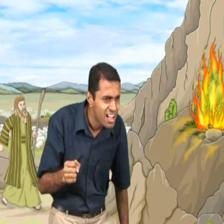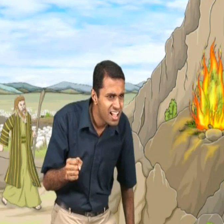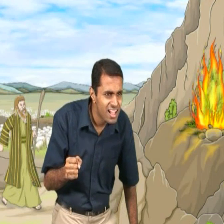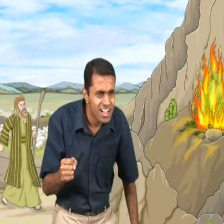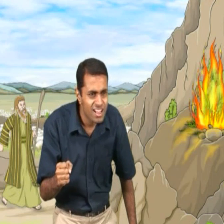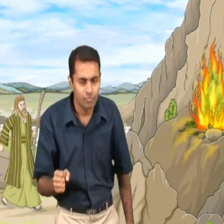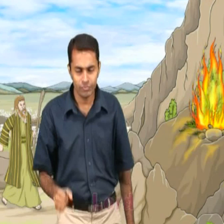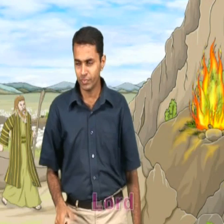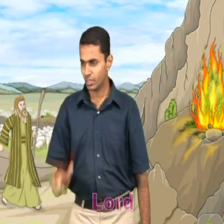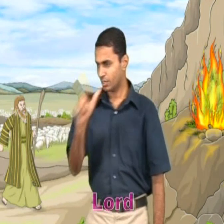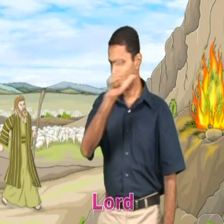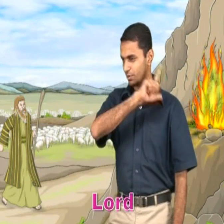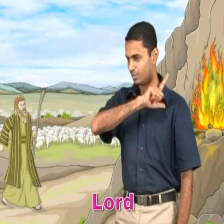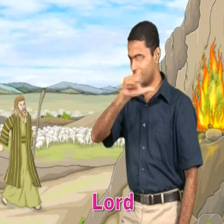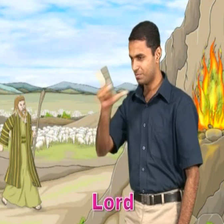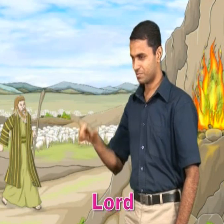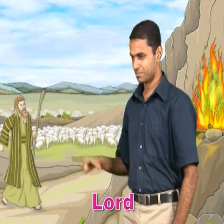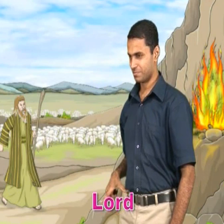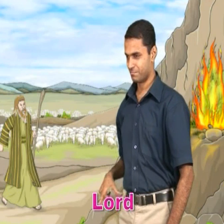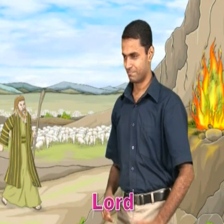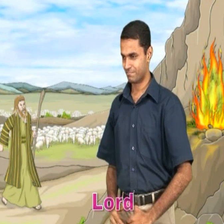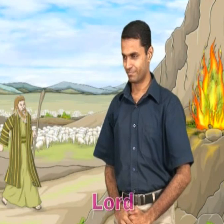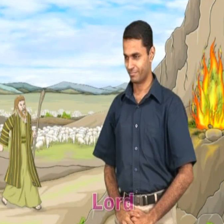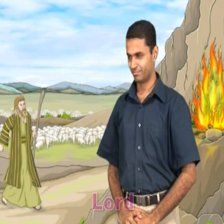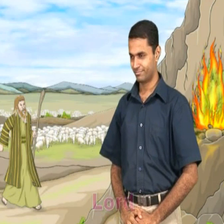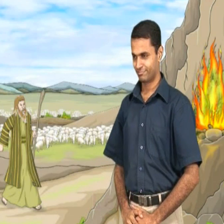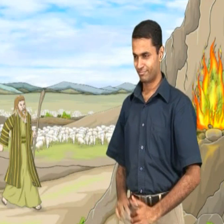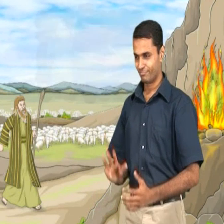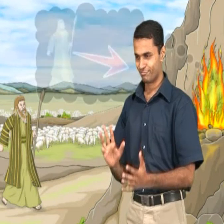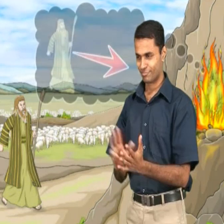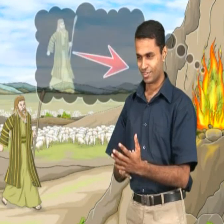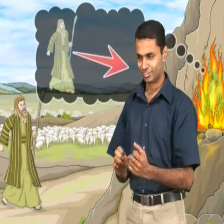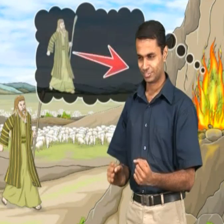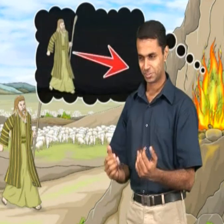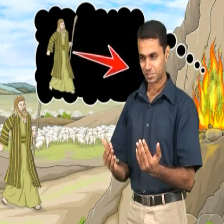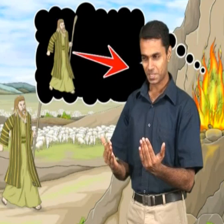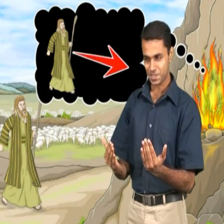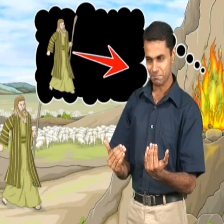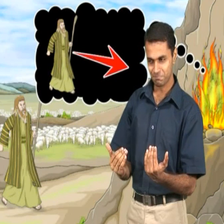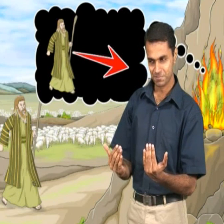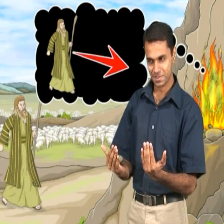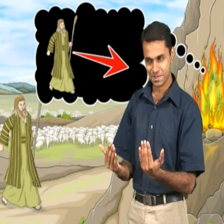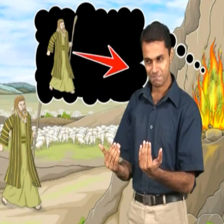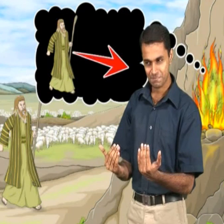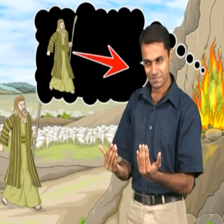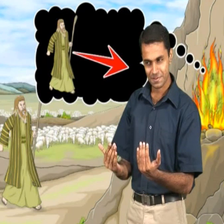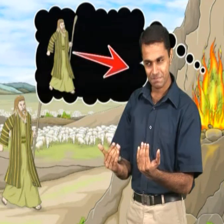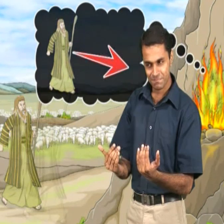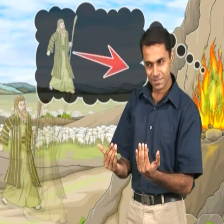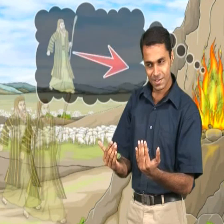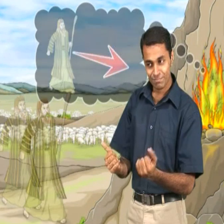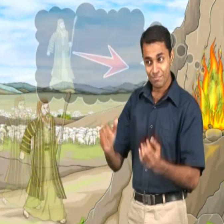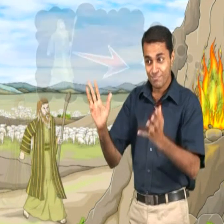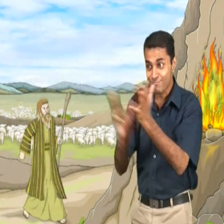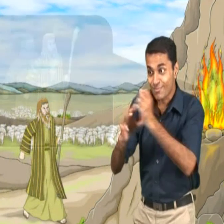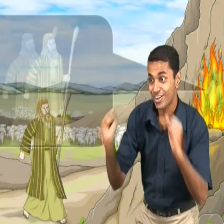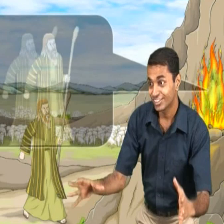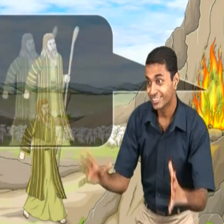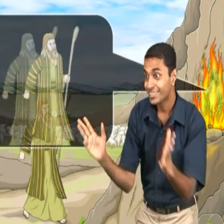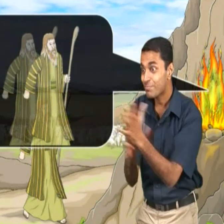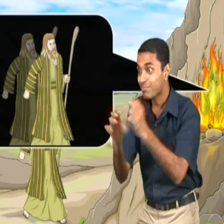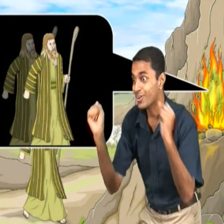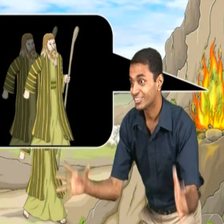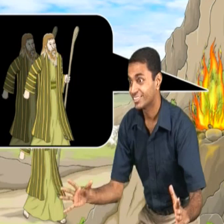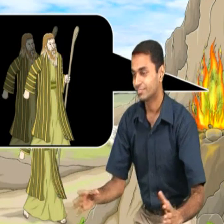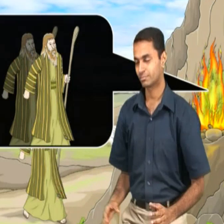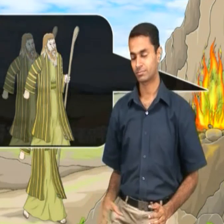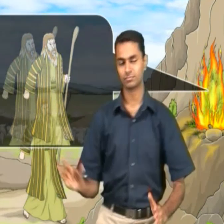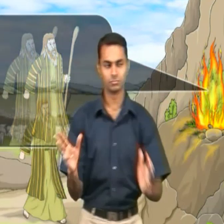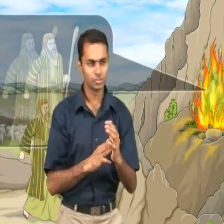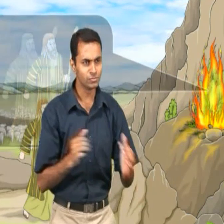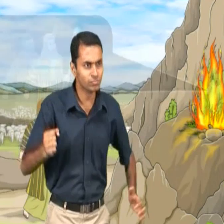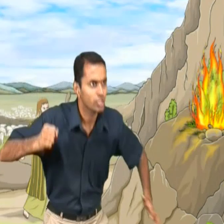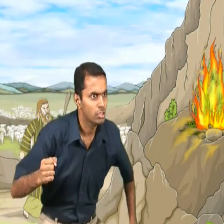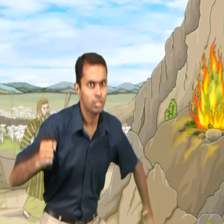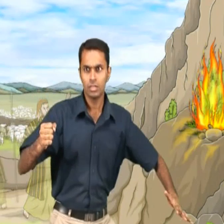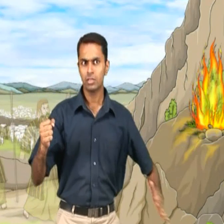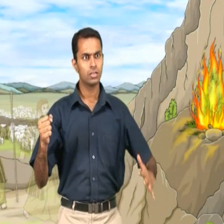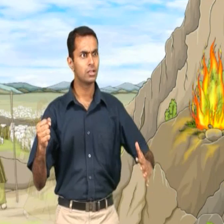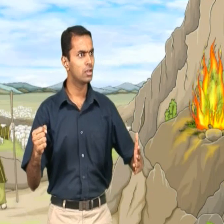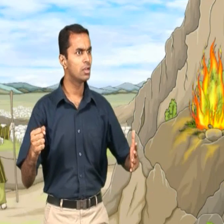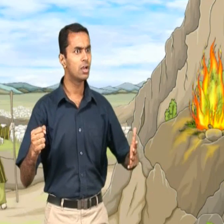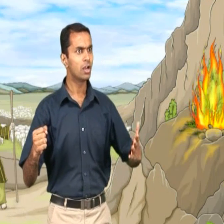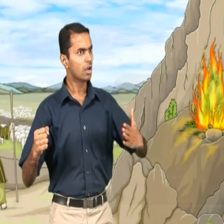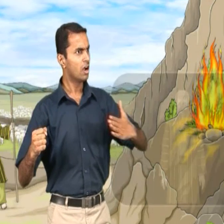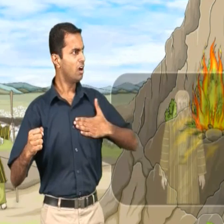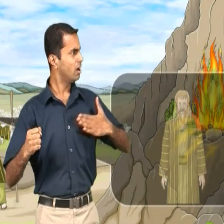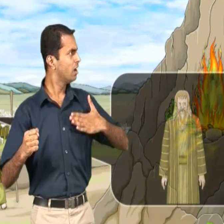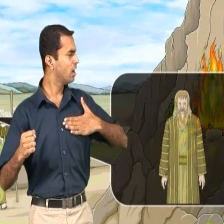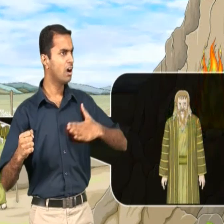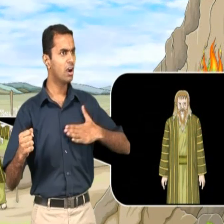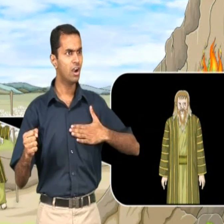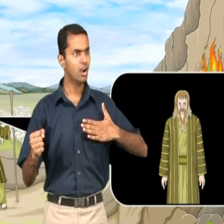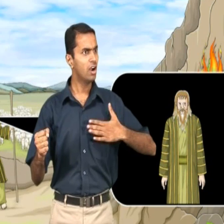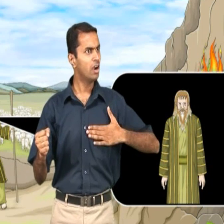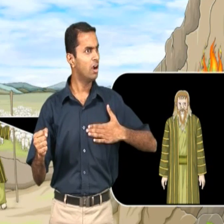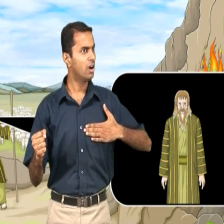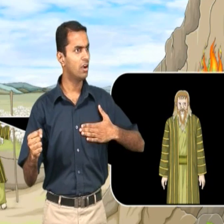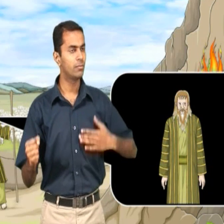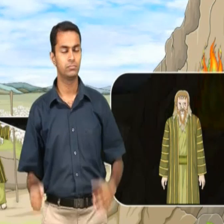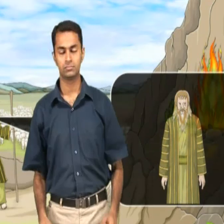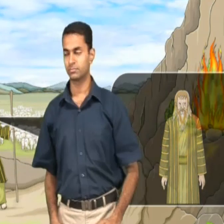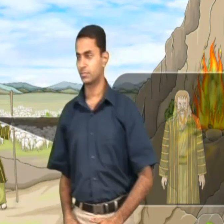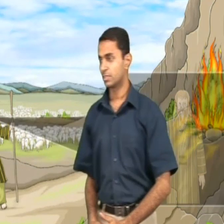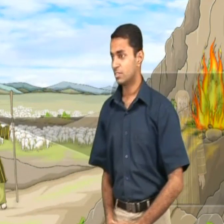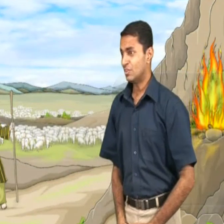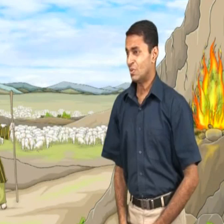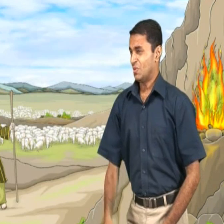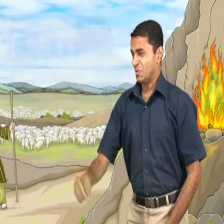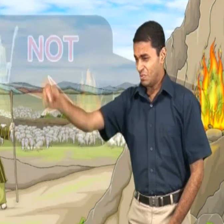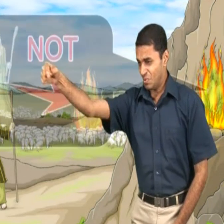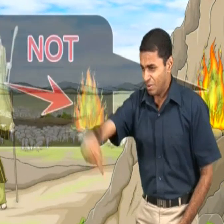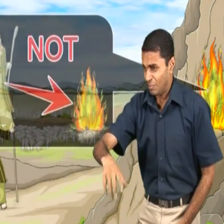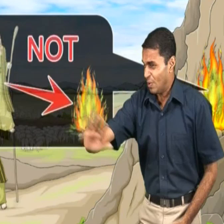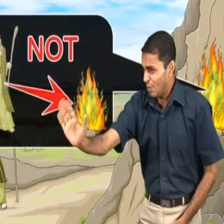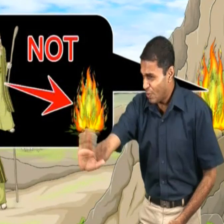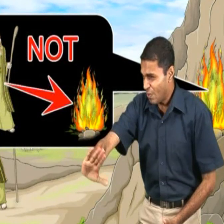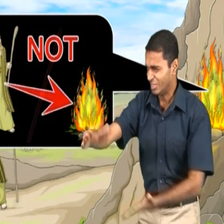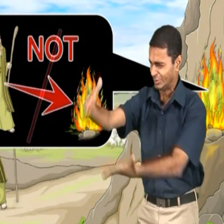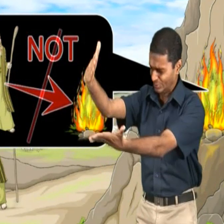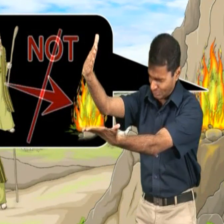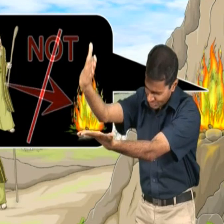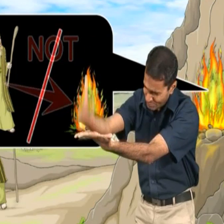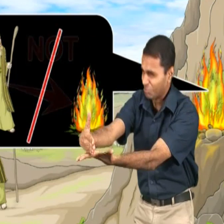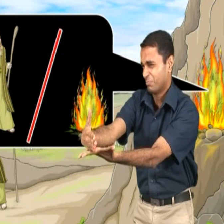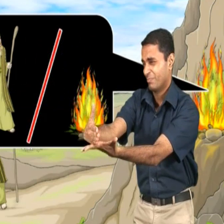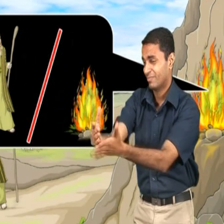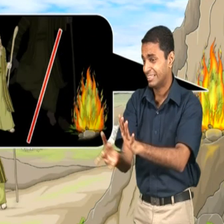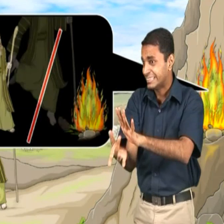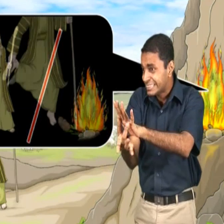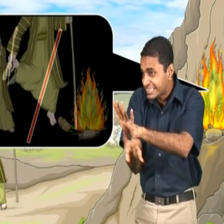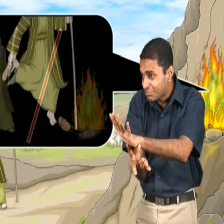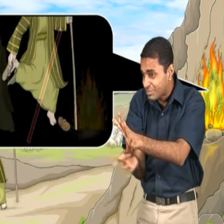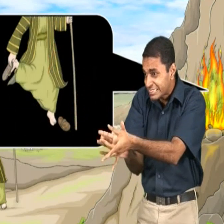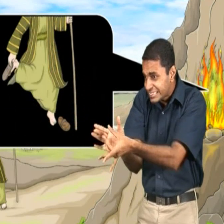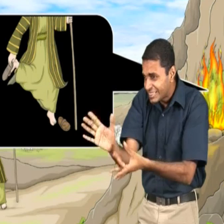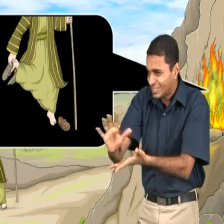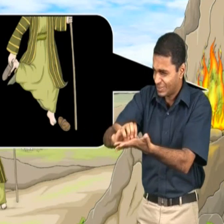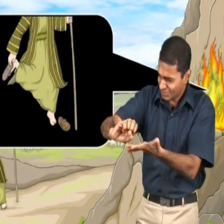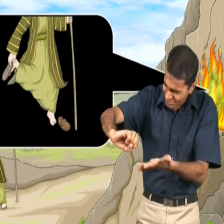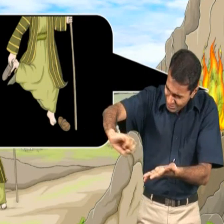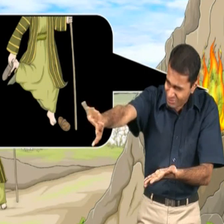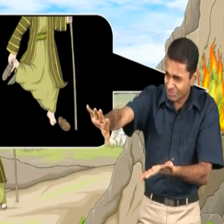When the LORD saw that he had gone over to look, God called out to him from within the bush, “Moses, Moses!” “Here I am,” he answered. “Do not come any closer,” God said.